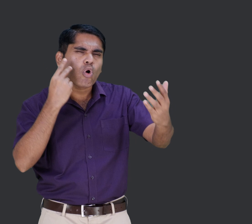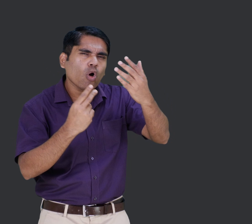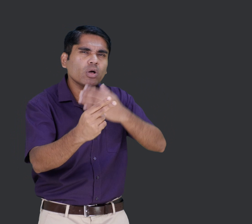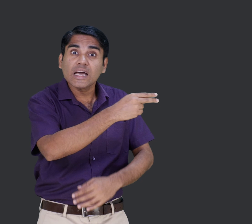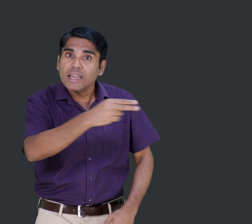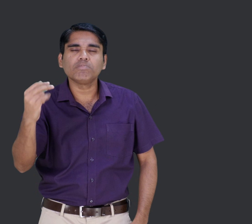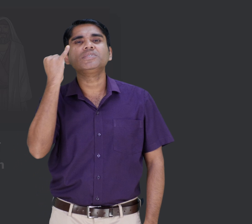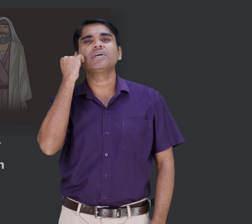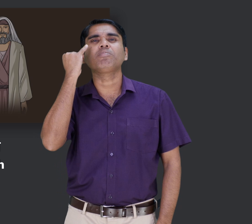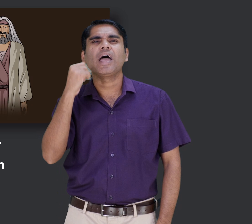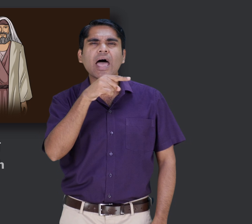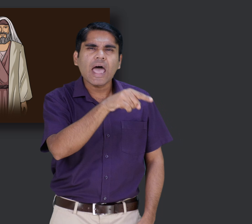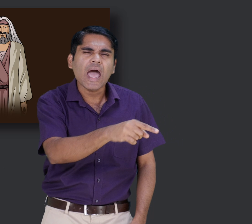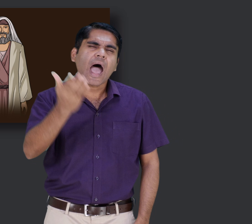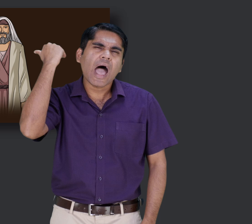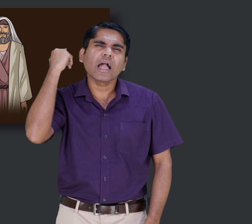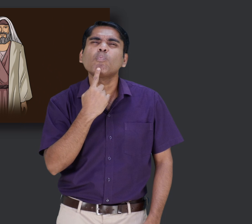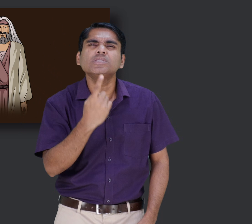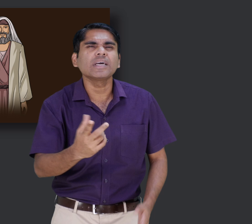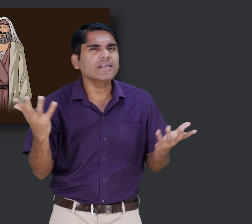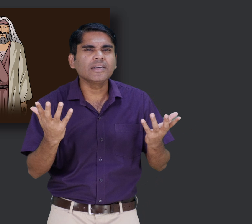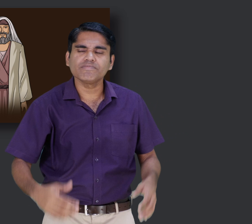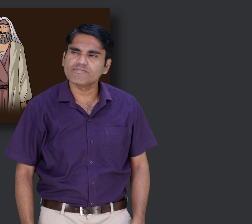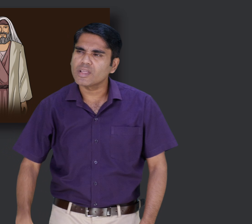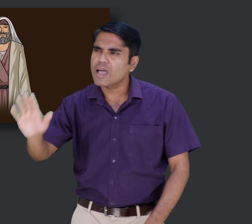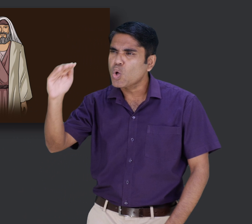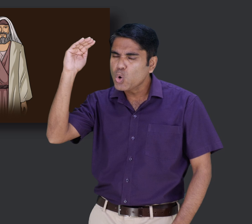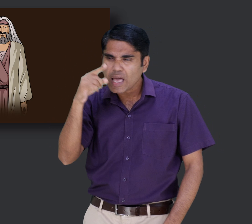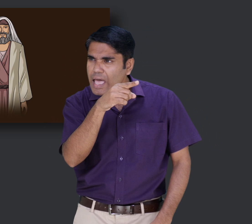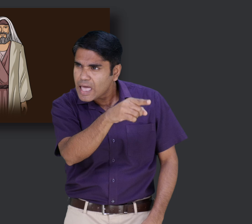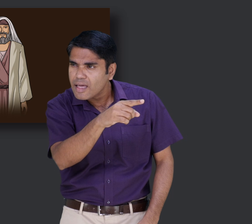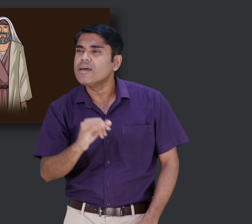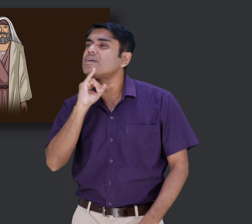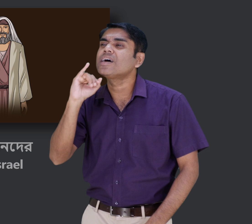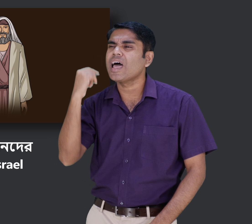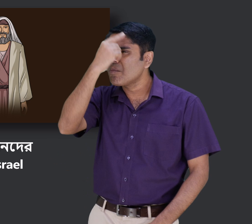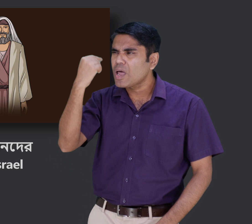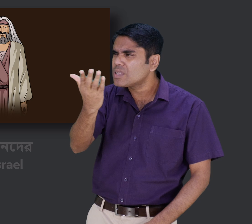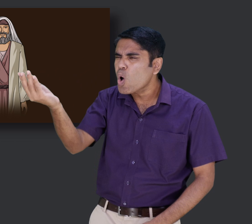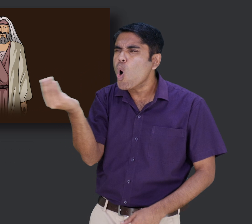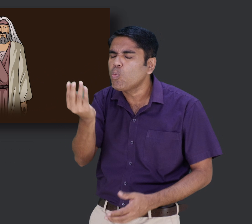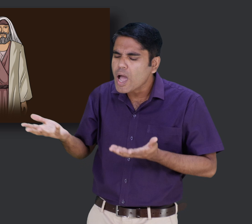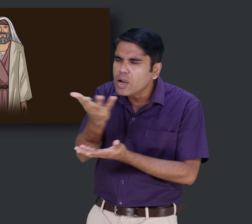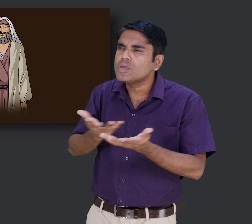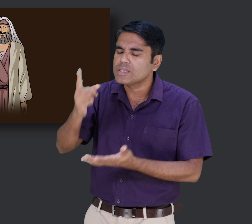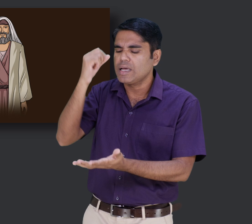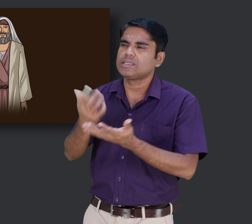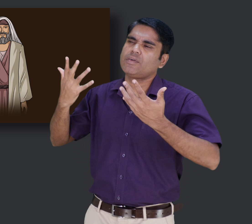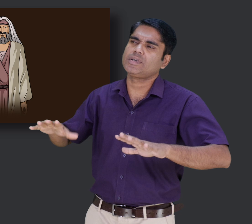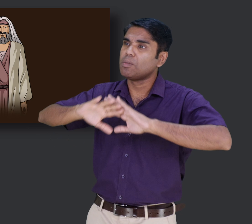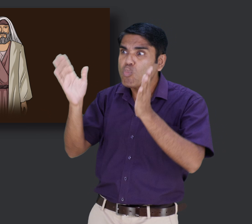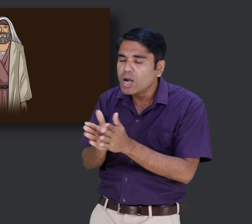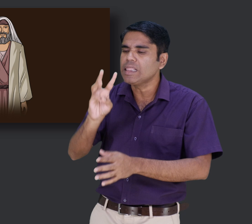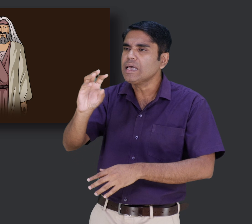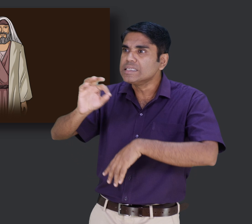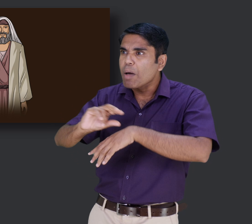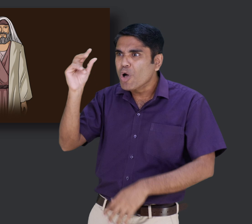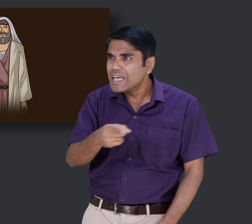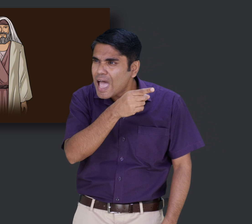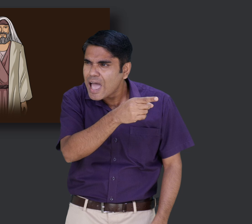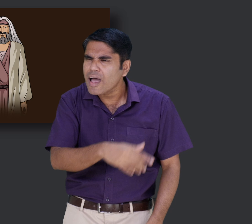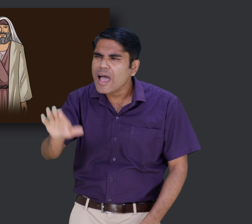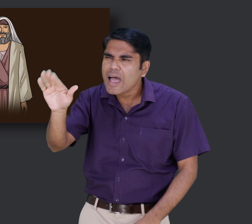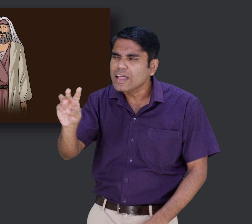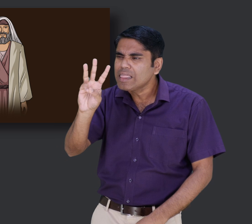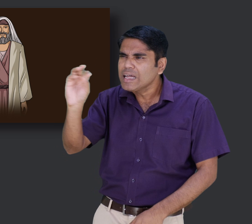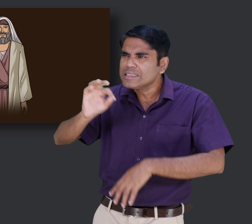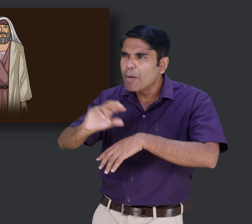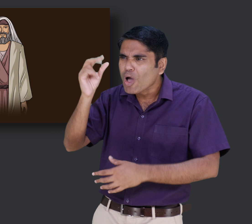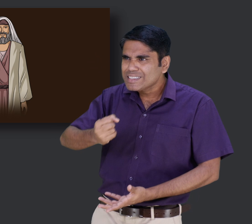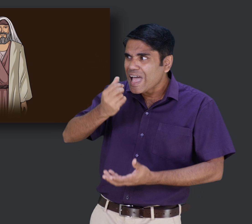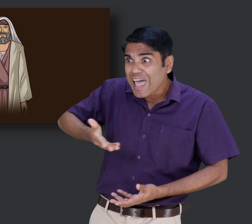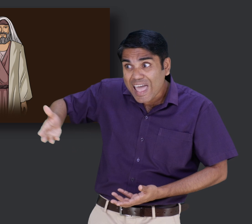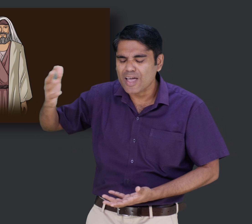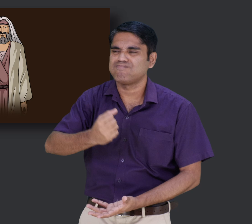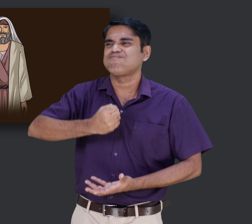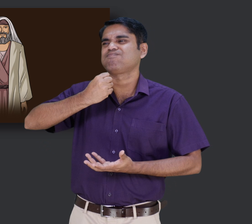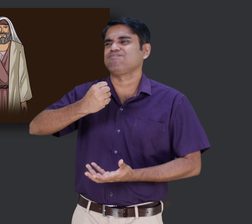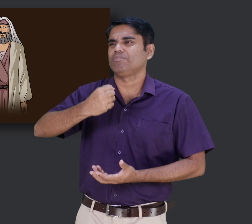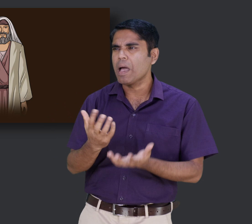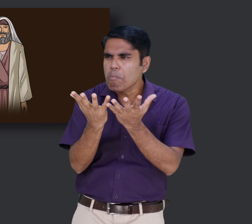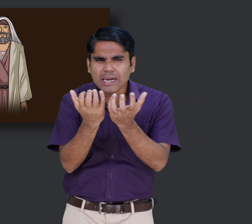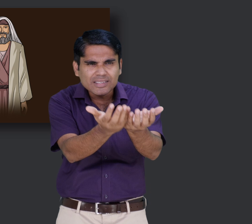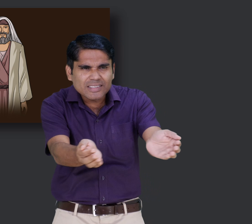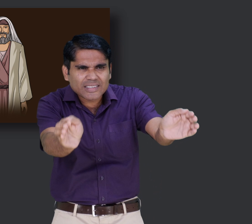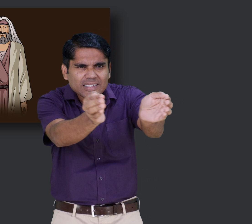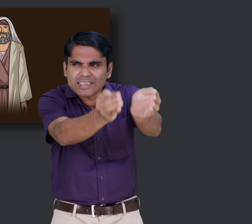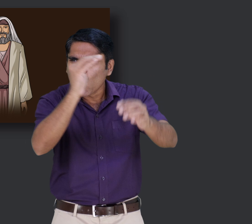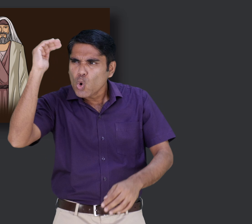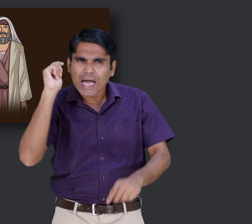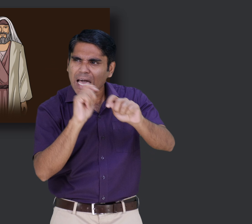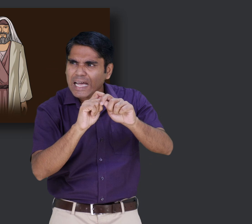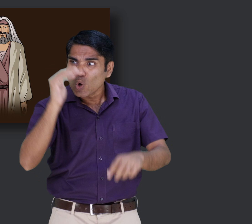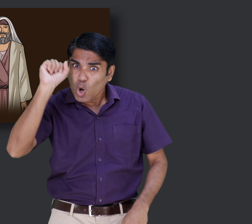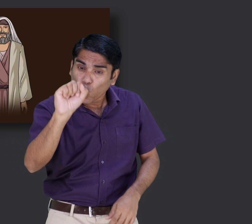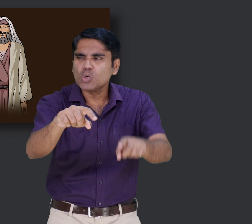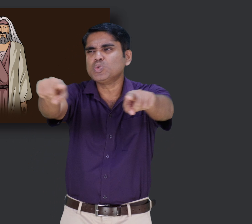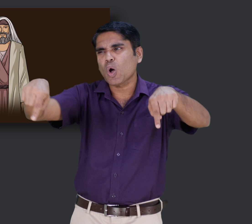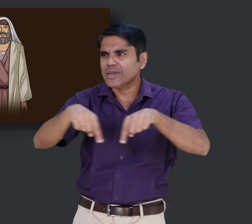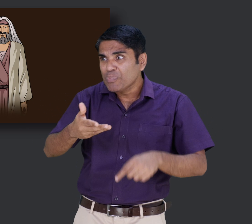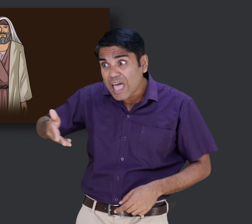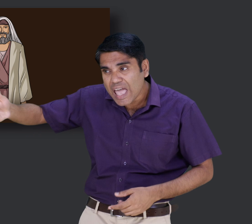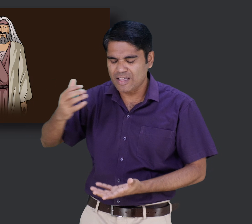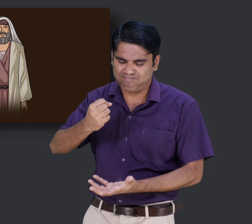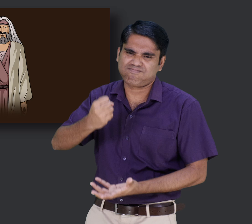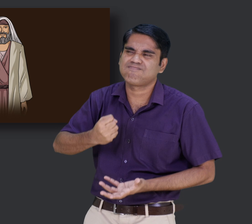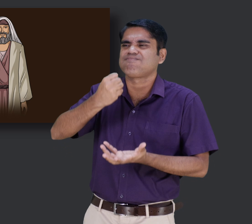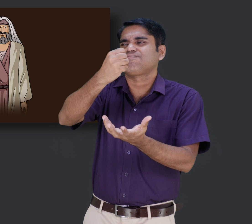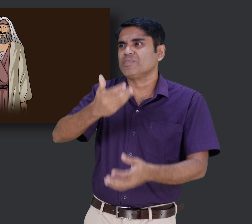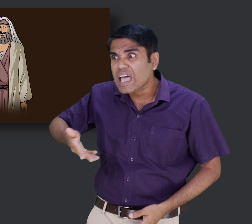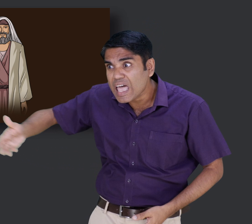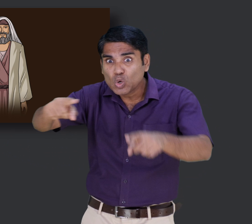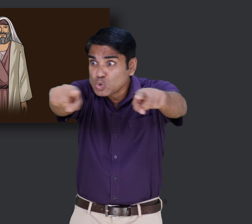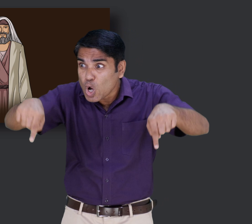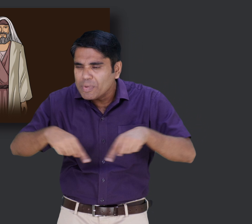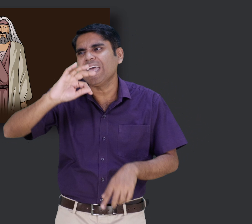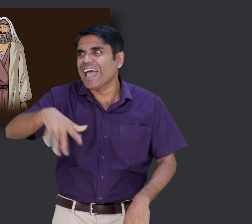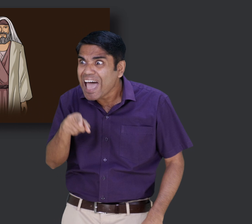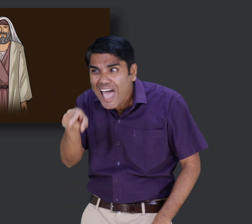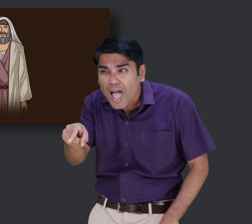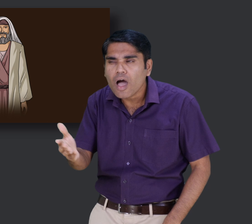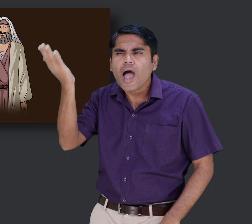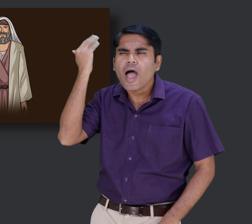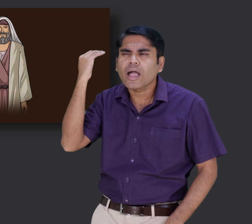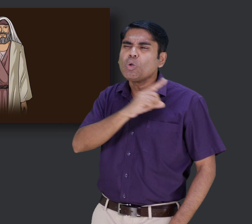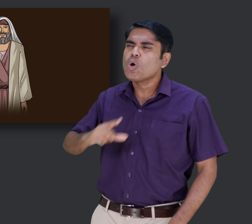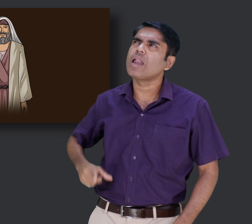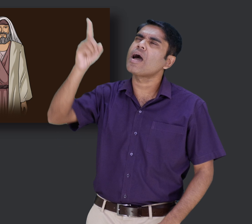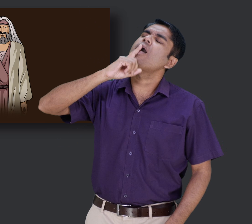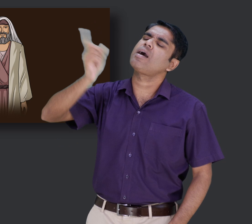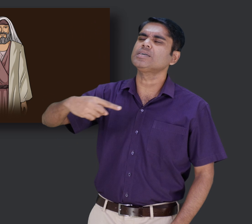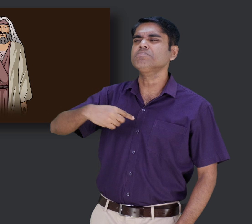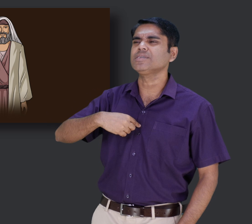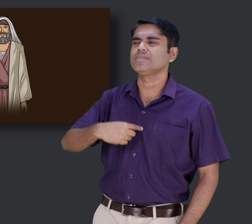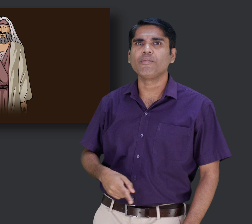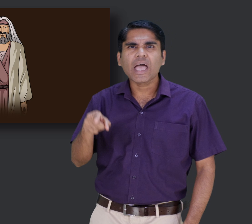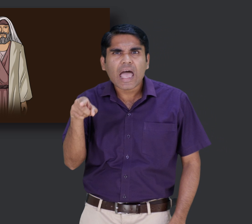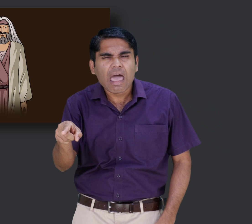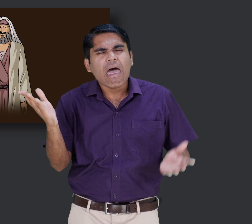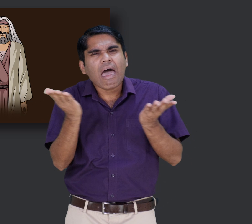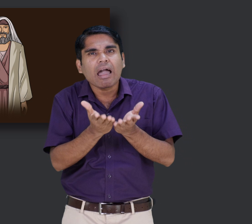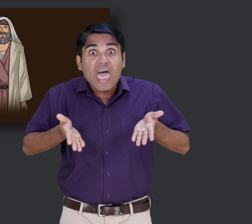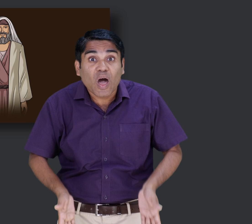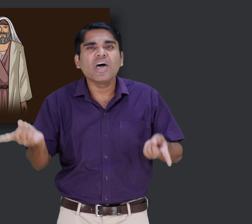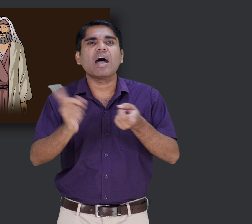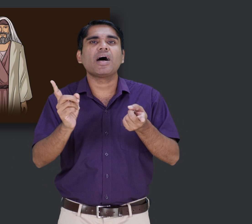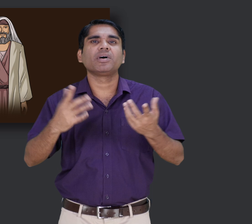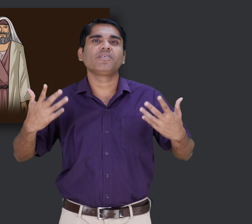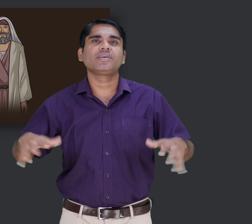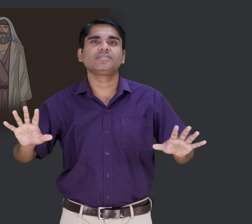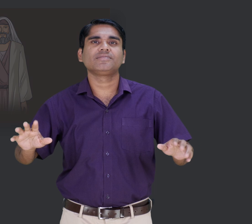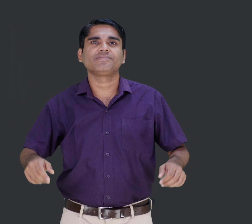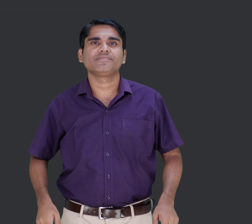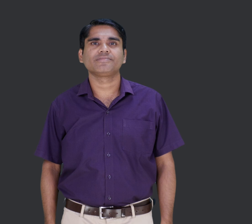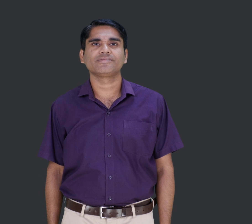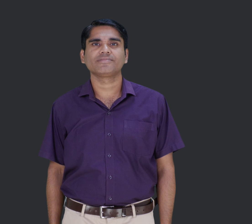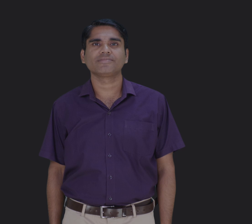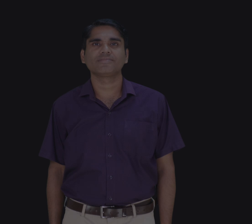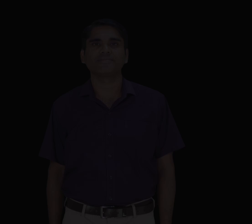Then what was spoken through Jeremiah the prophet was fulfilled: “They took the thirty pieces of silver, the price set on Him by the people of Israel, and they gave them for the potter’s field, as the Lord had commanded me.”